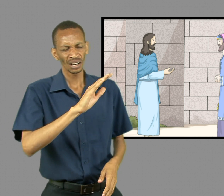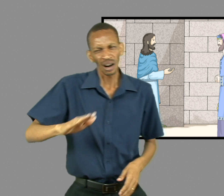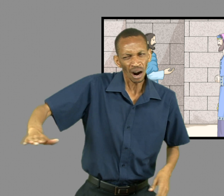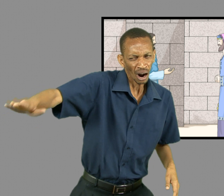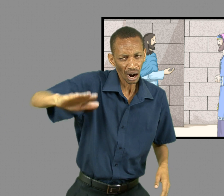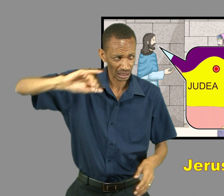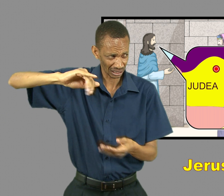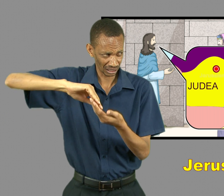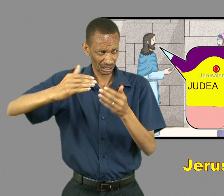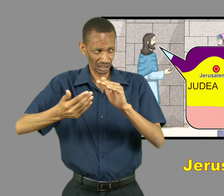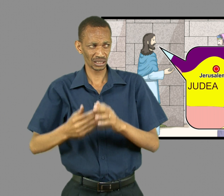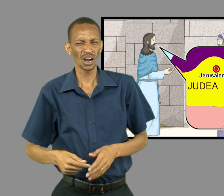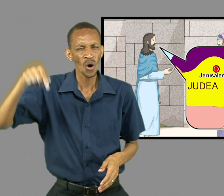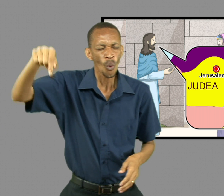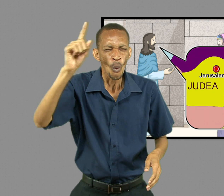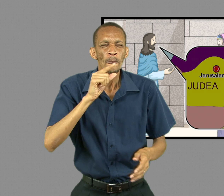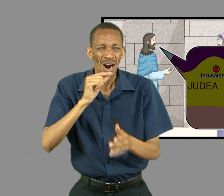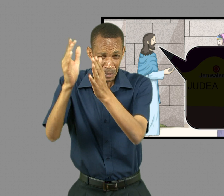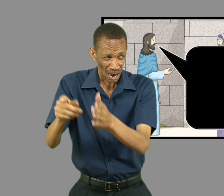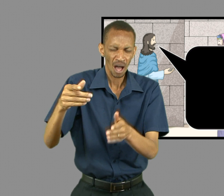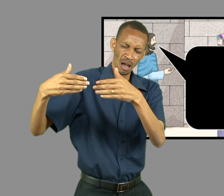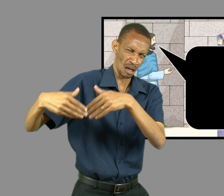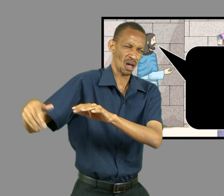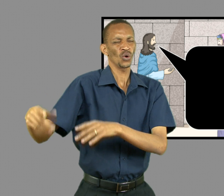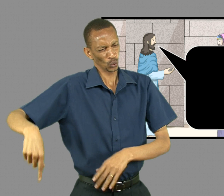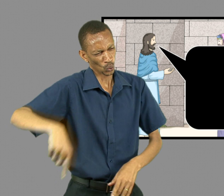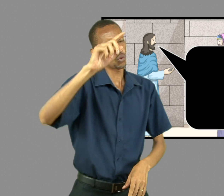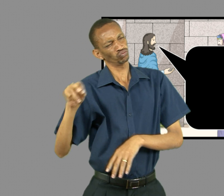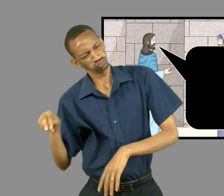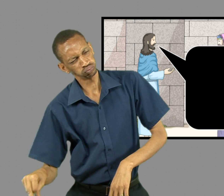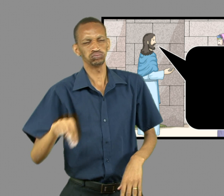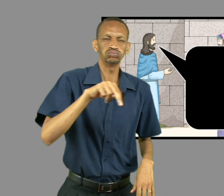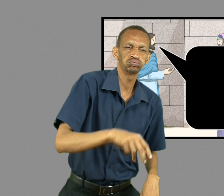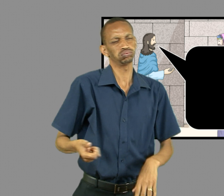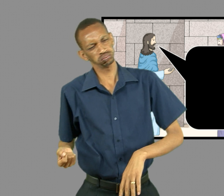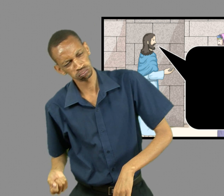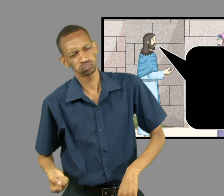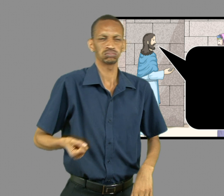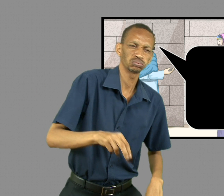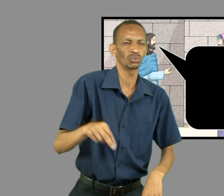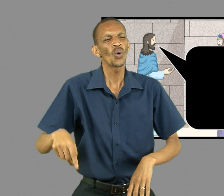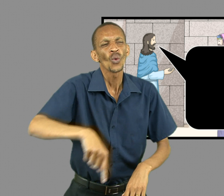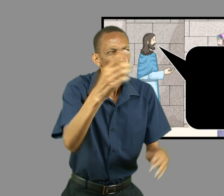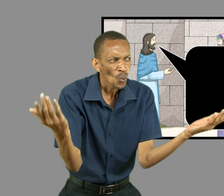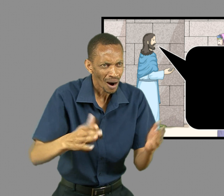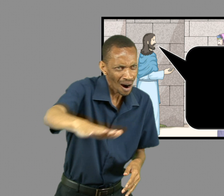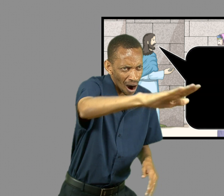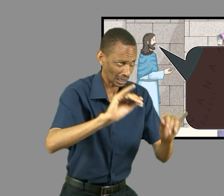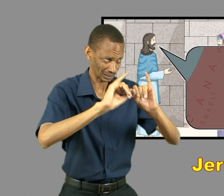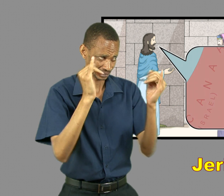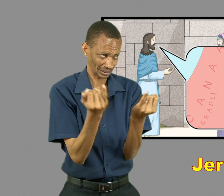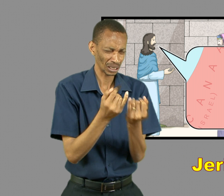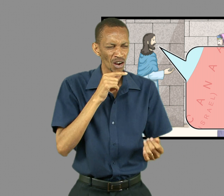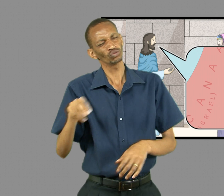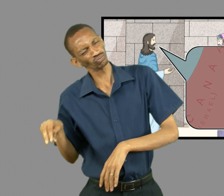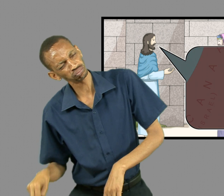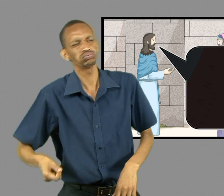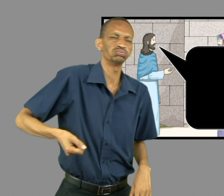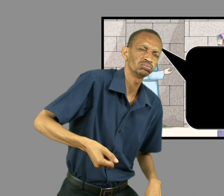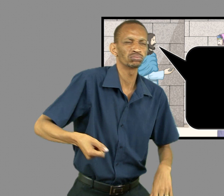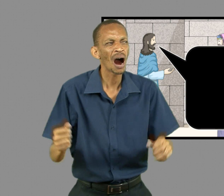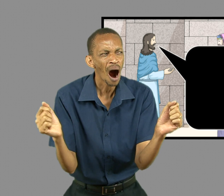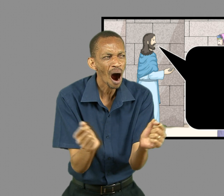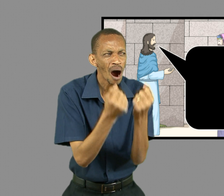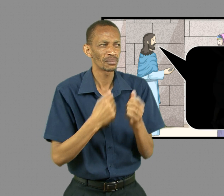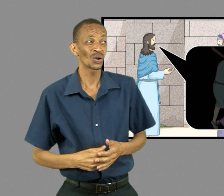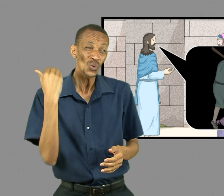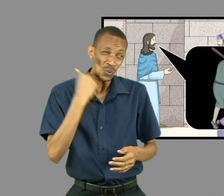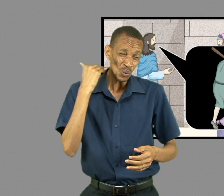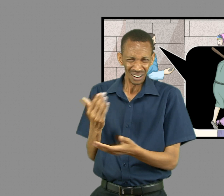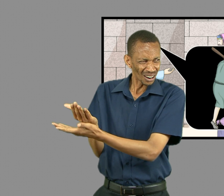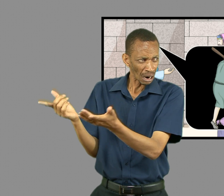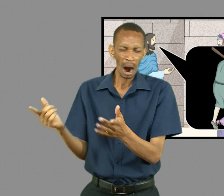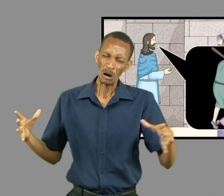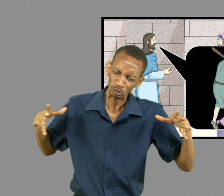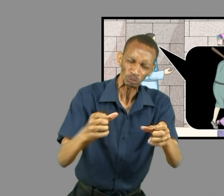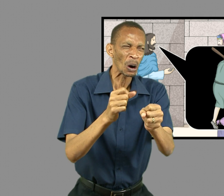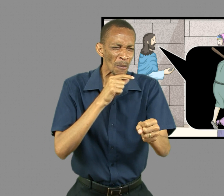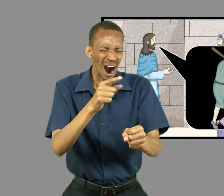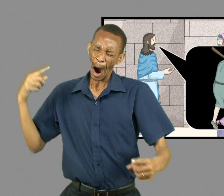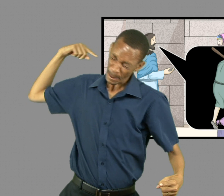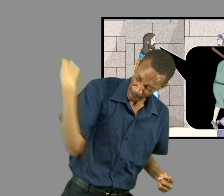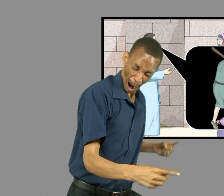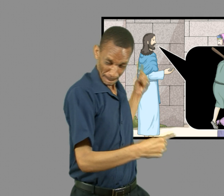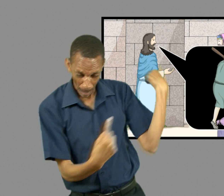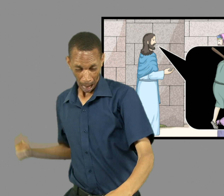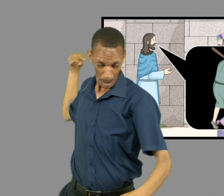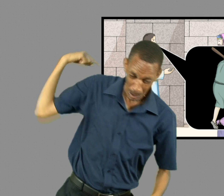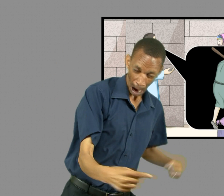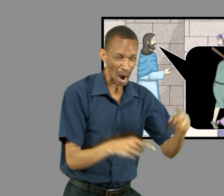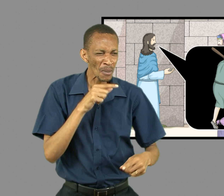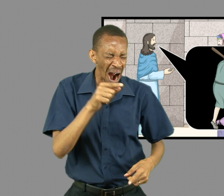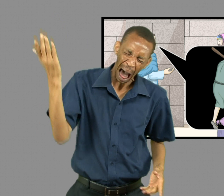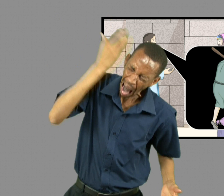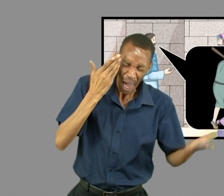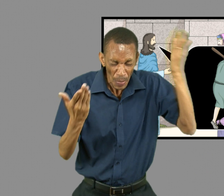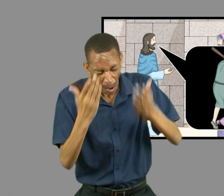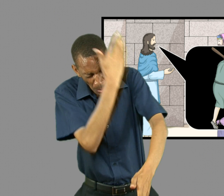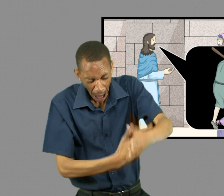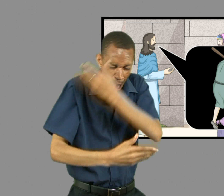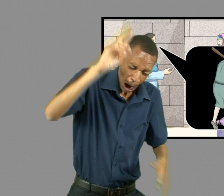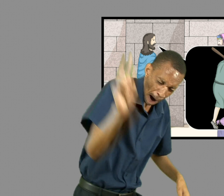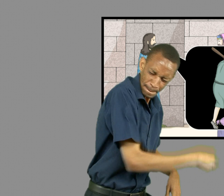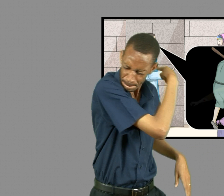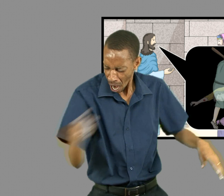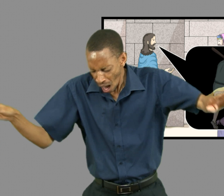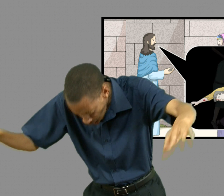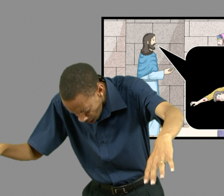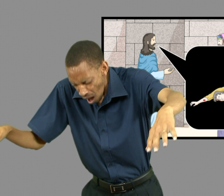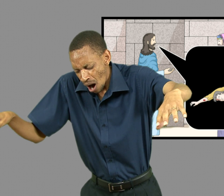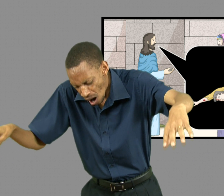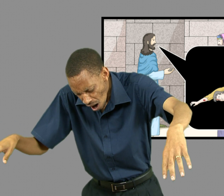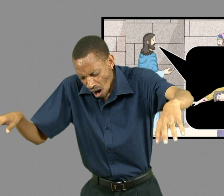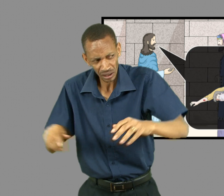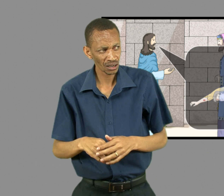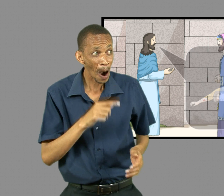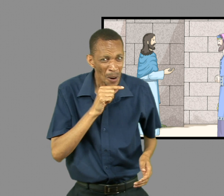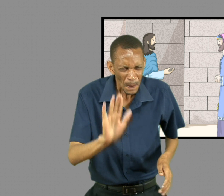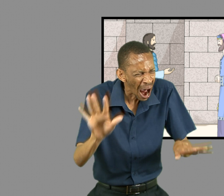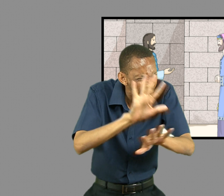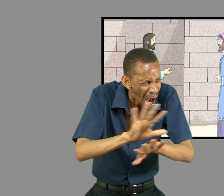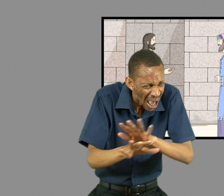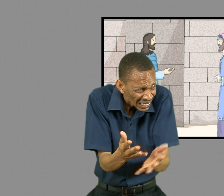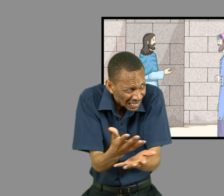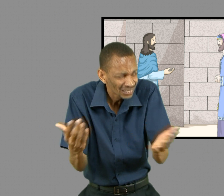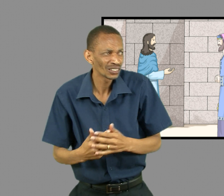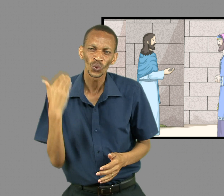Jesus took up this question and said, “A man was going down from Jerusalem to Jericho when he fell into the hands of robbers.